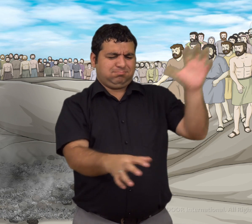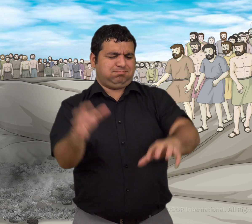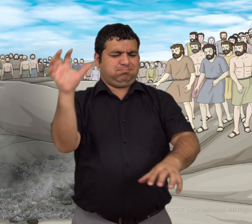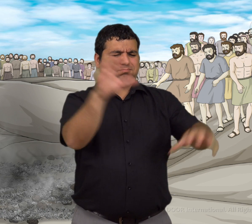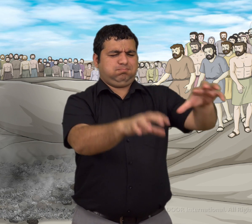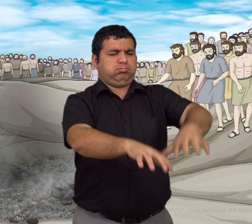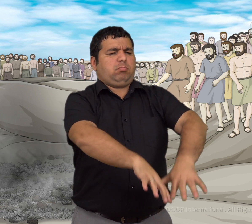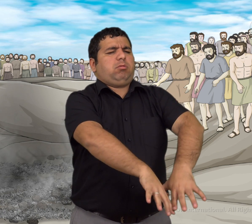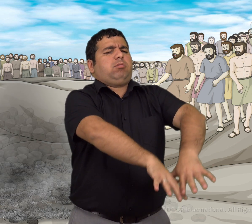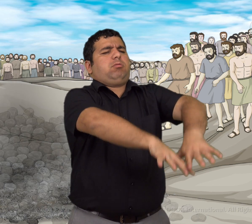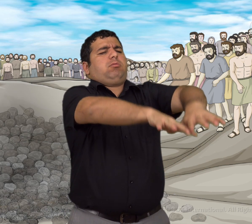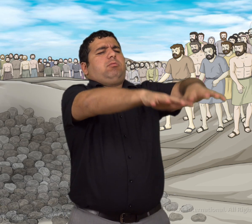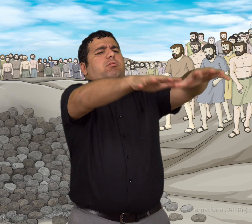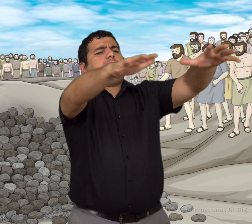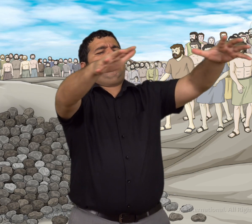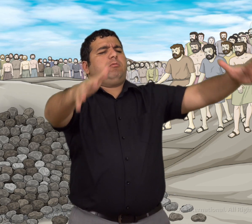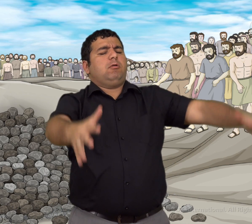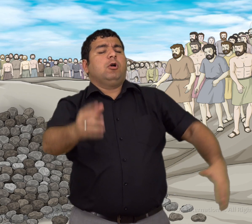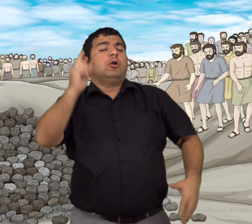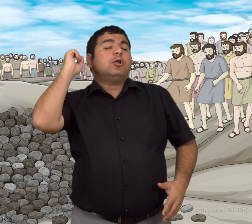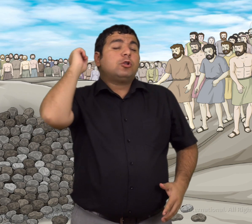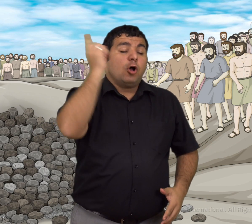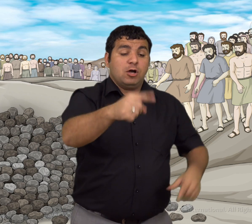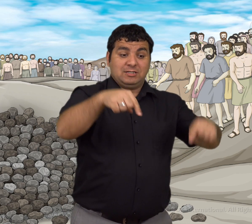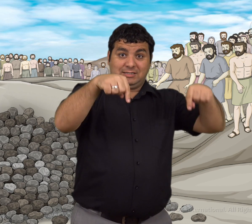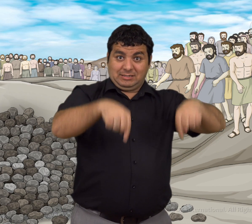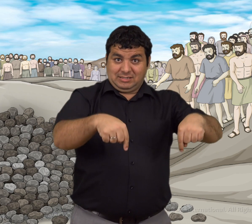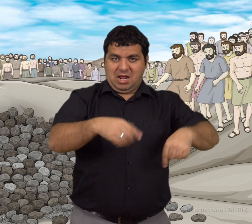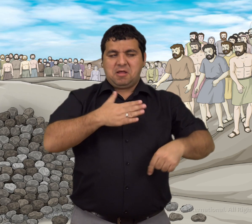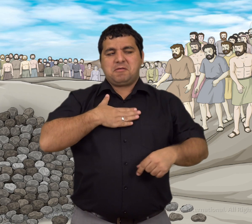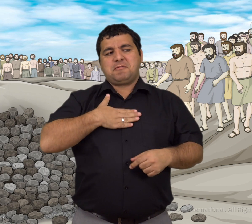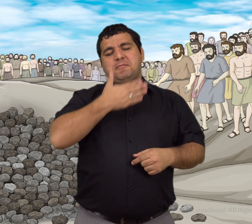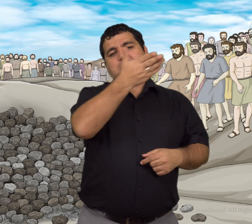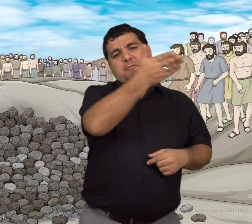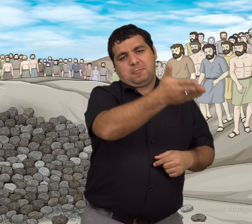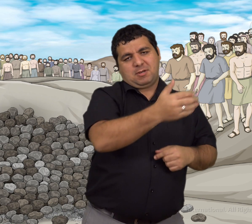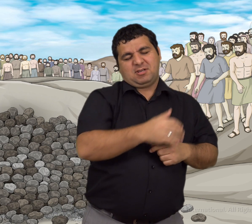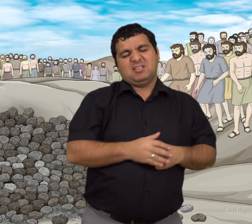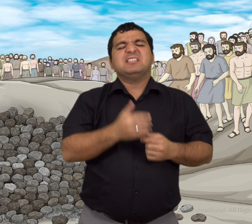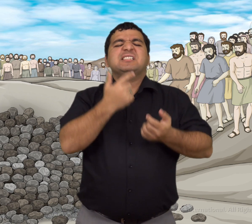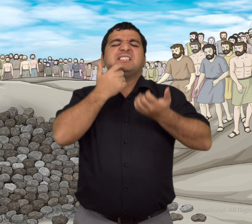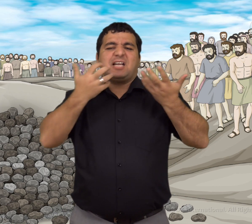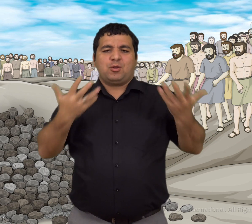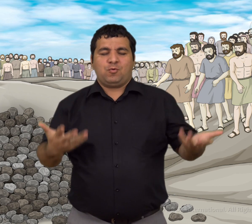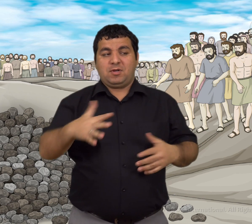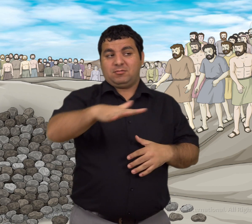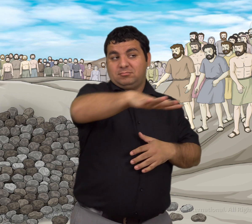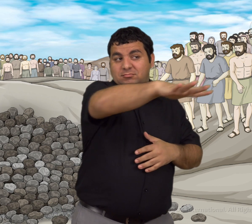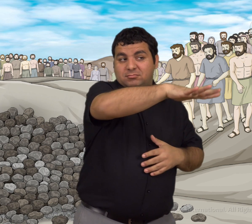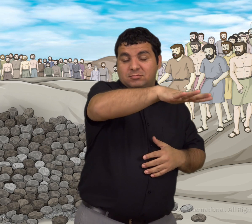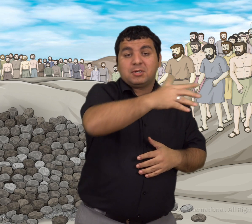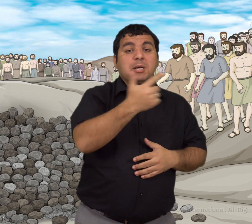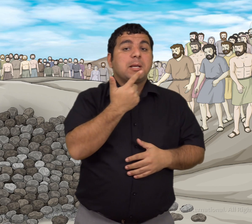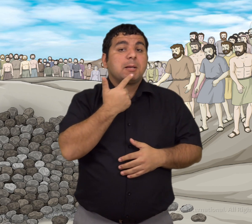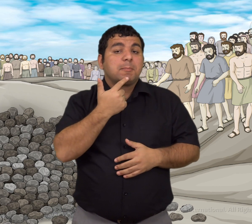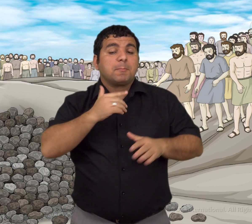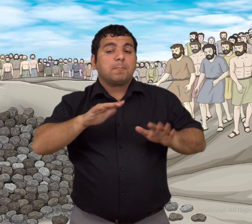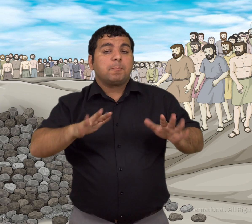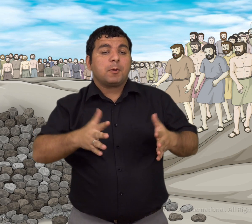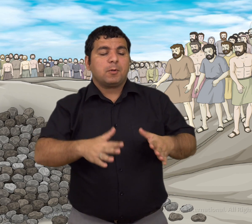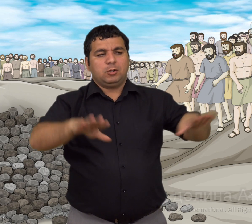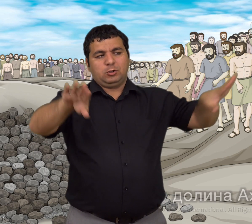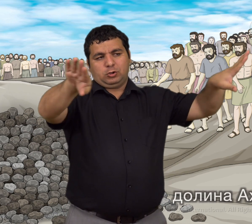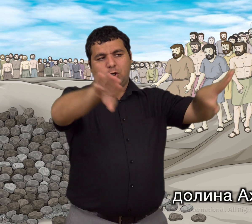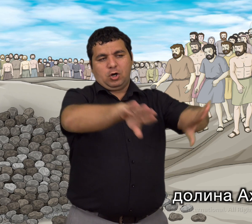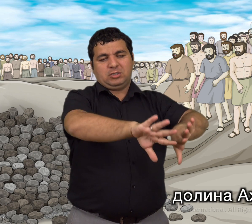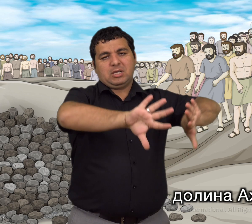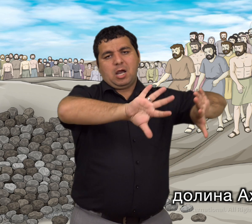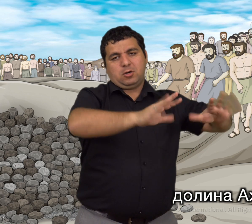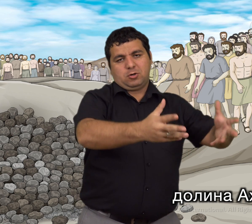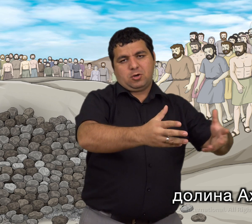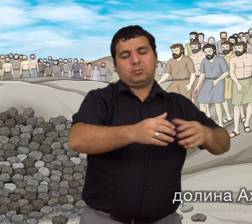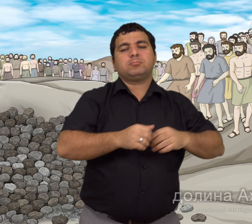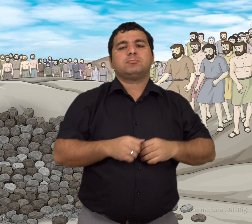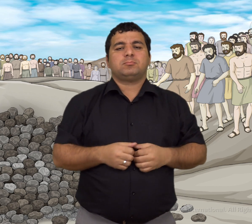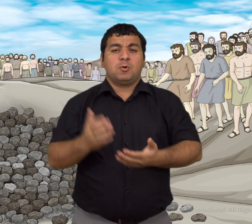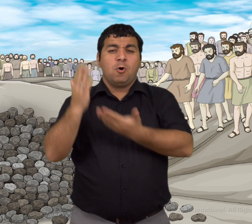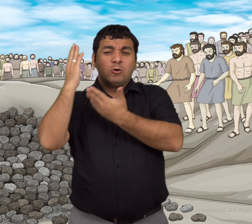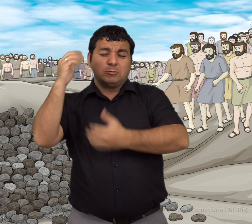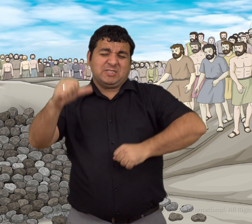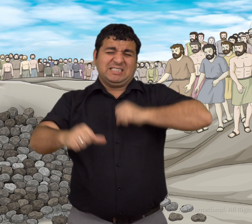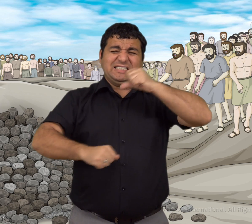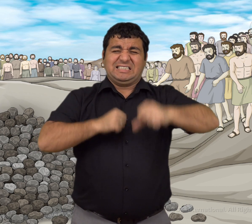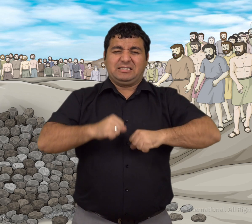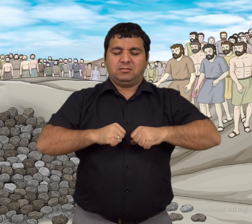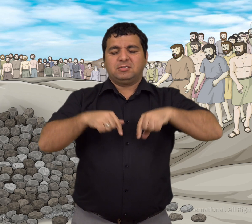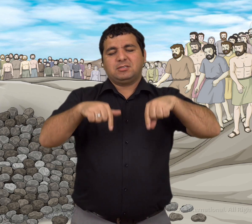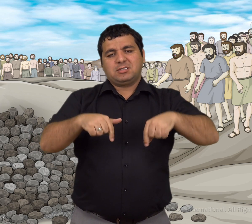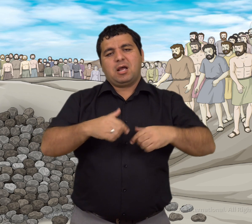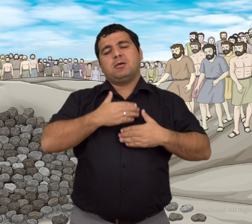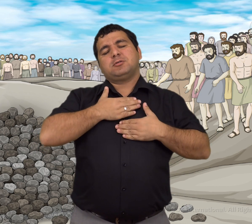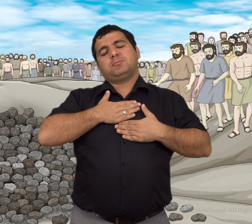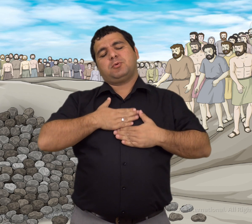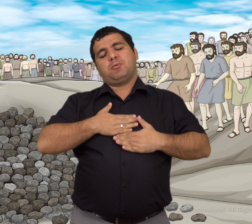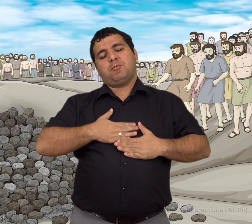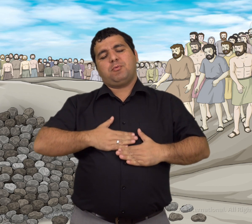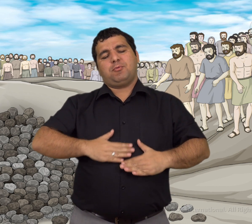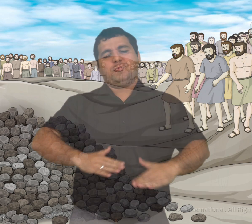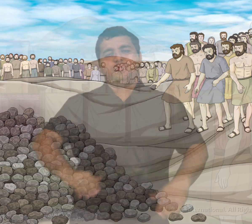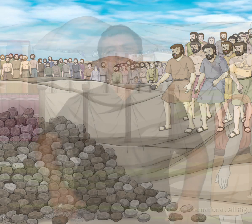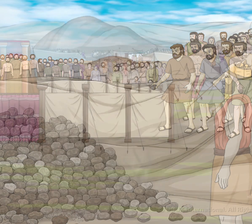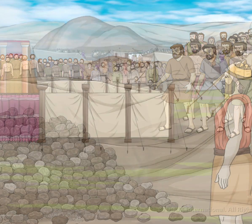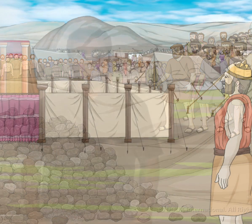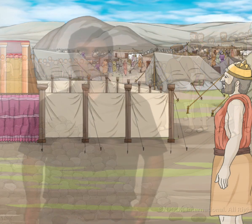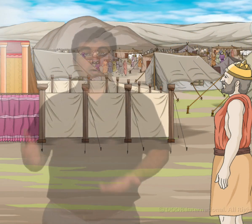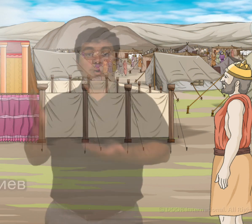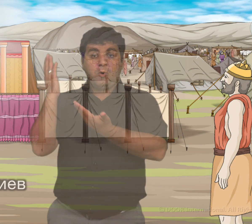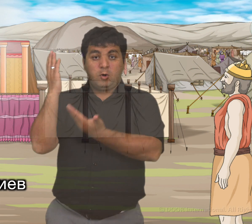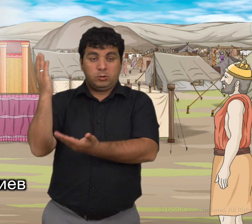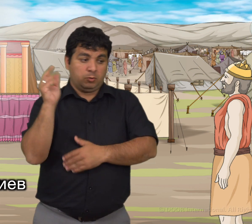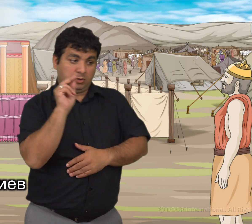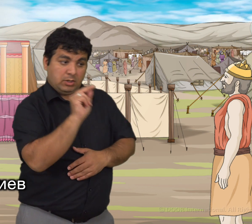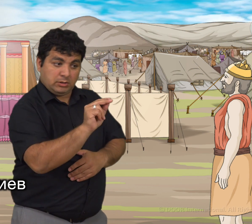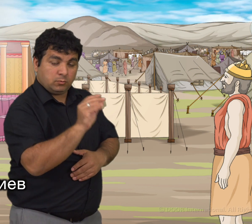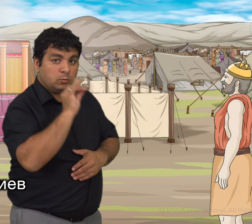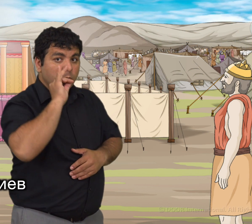And they heaped over Achan a large pile of rocks that remains to this day. So the LORD turned from His burning anger. Therefore that place is called the Valley of Achor to this day.